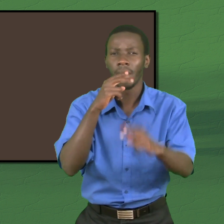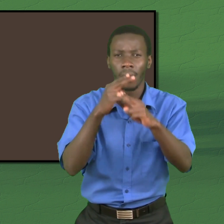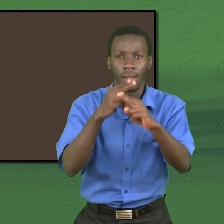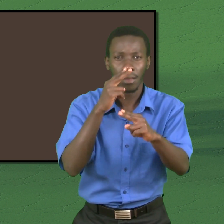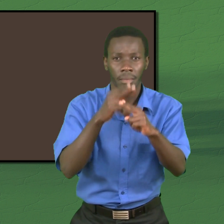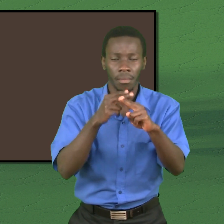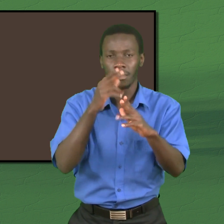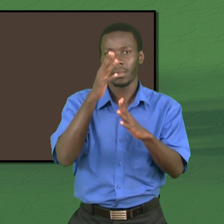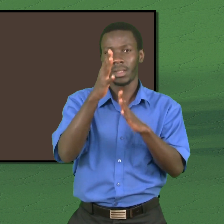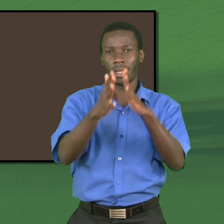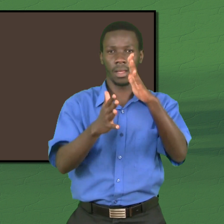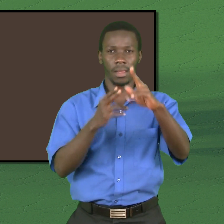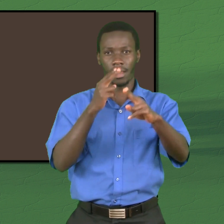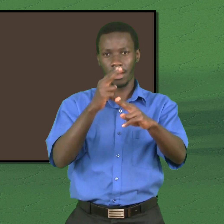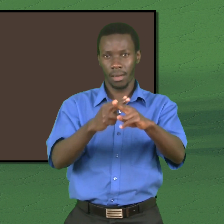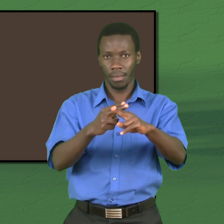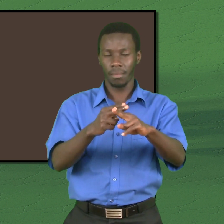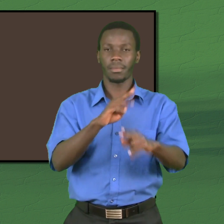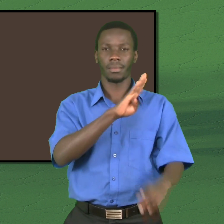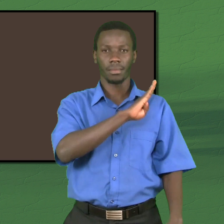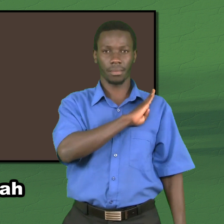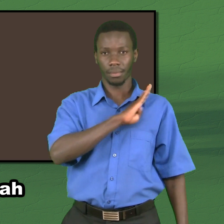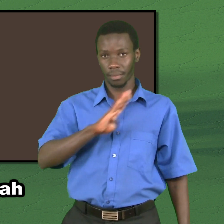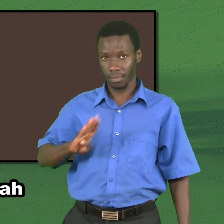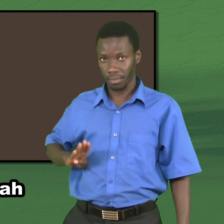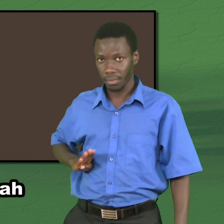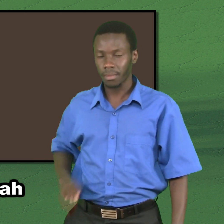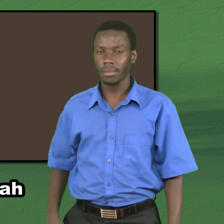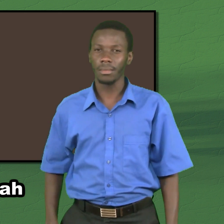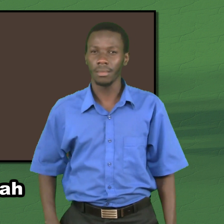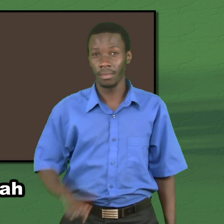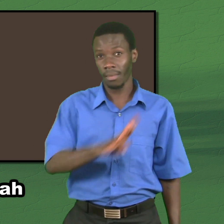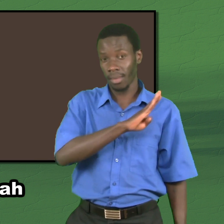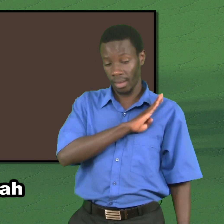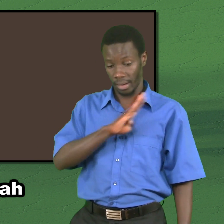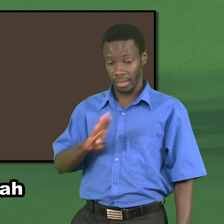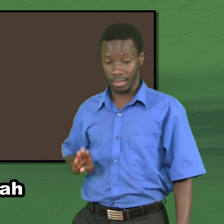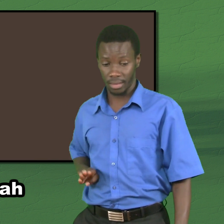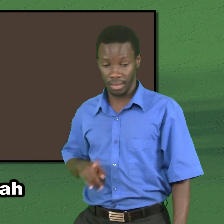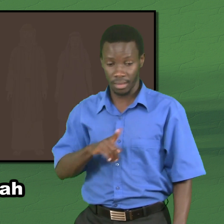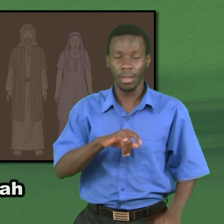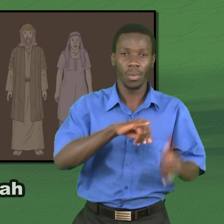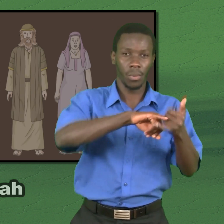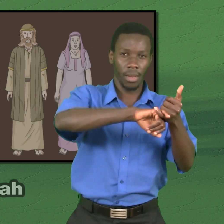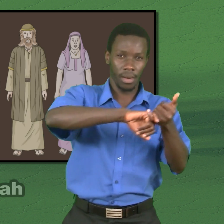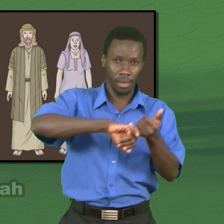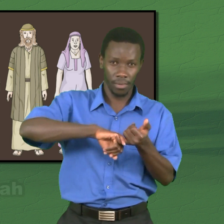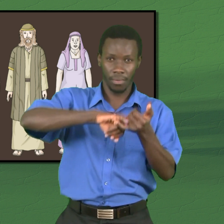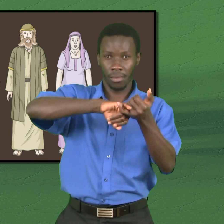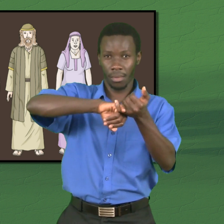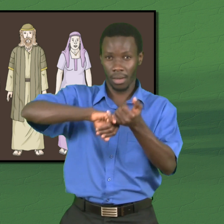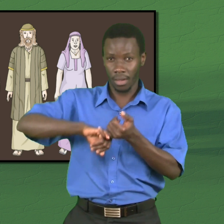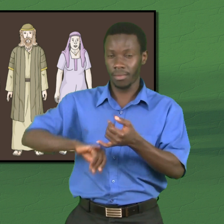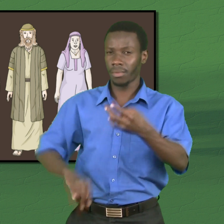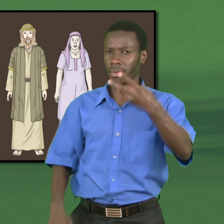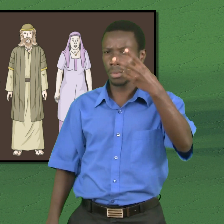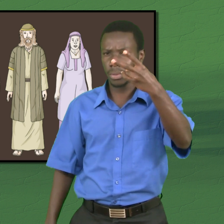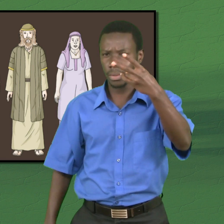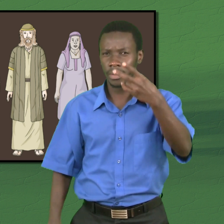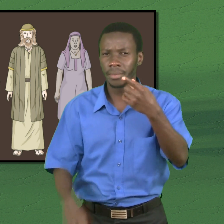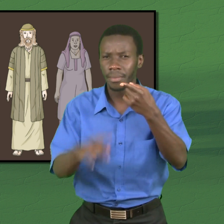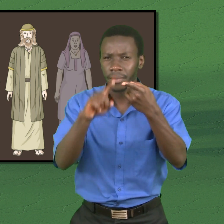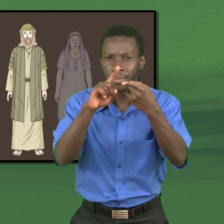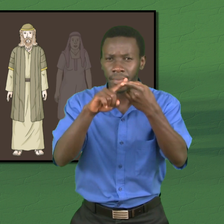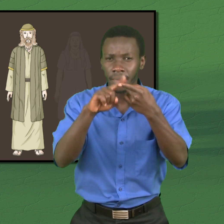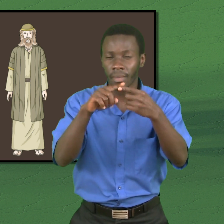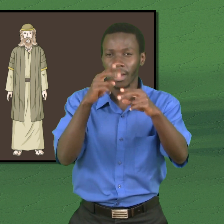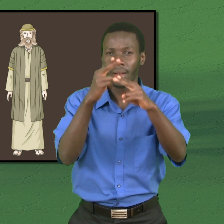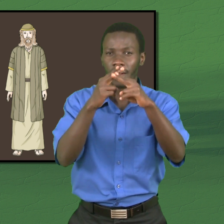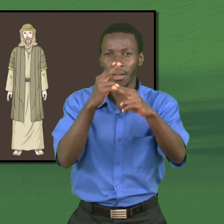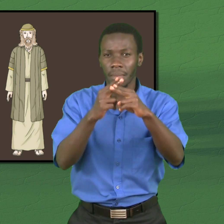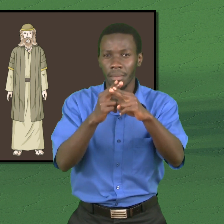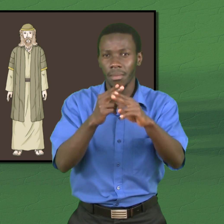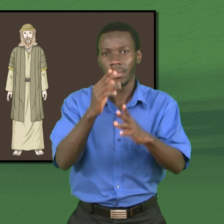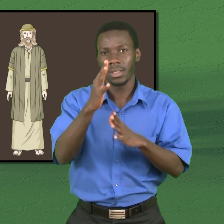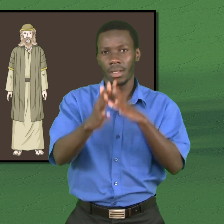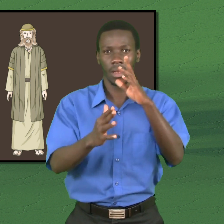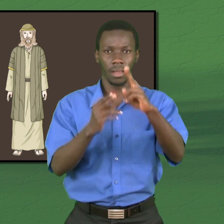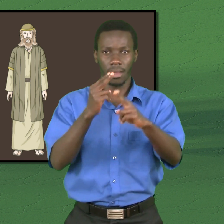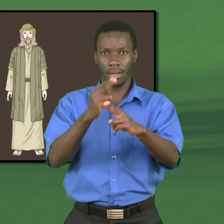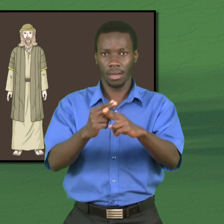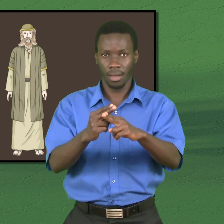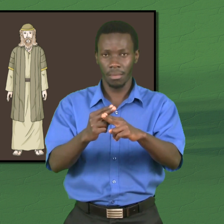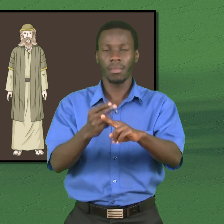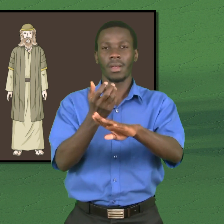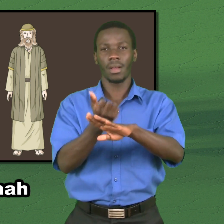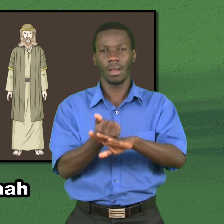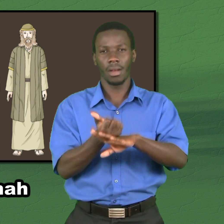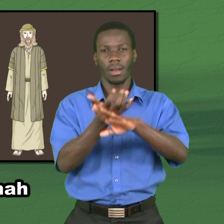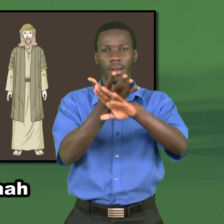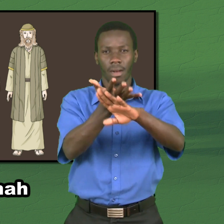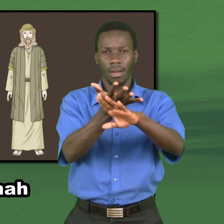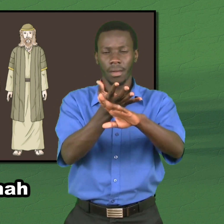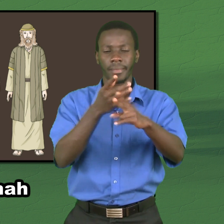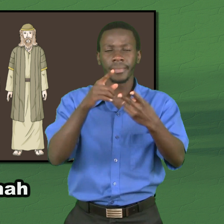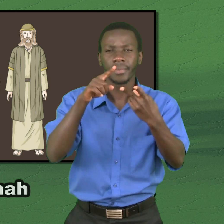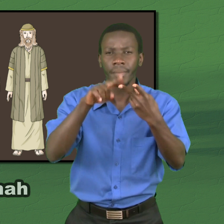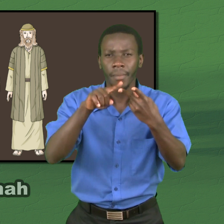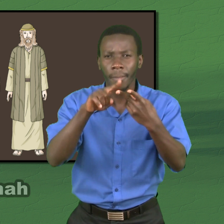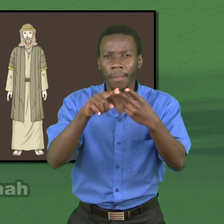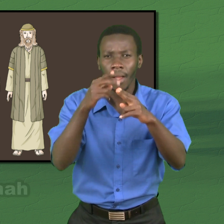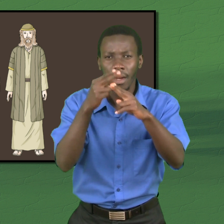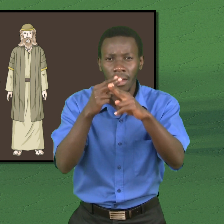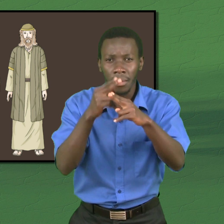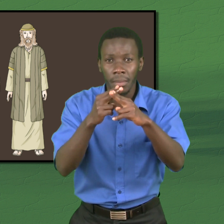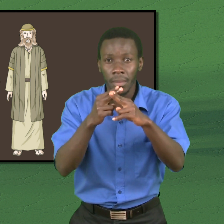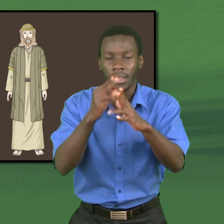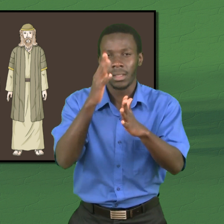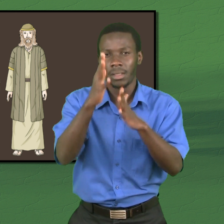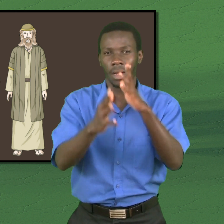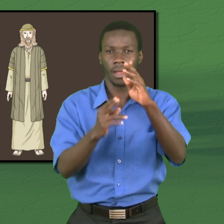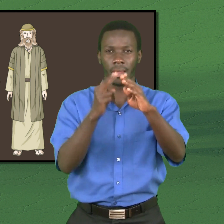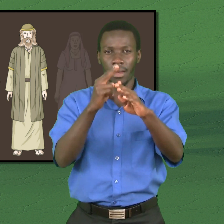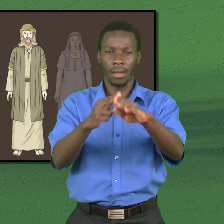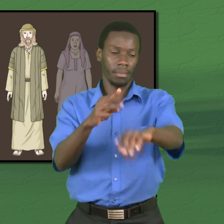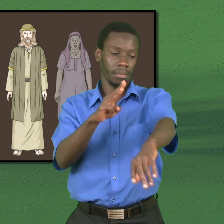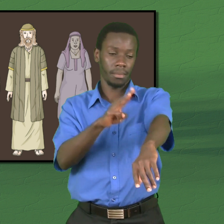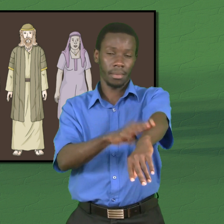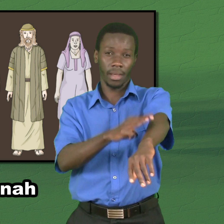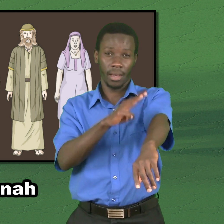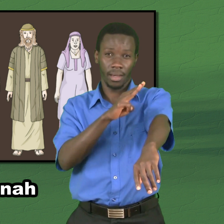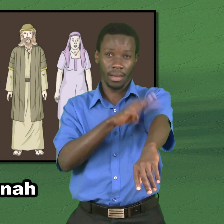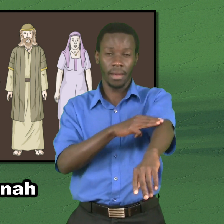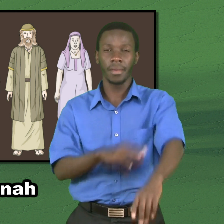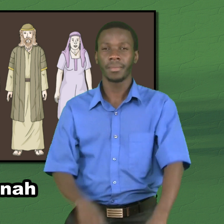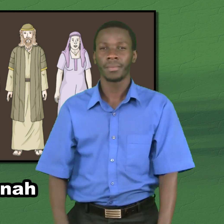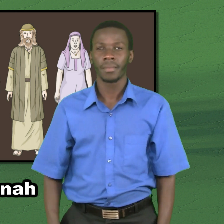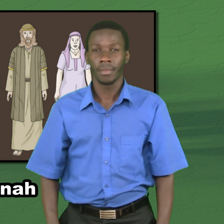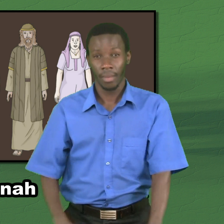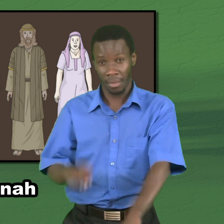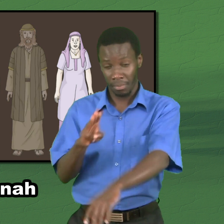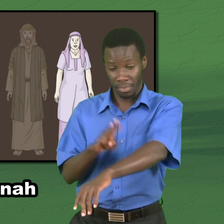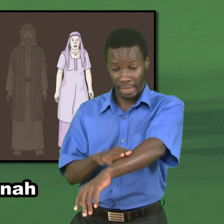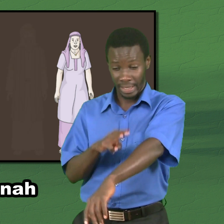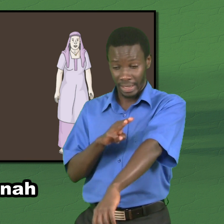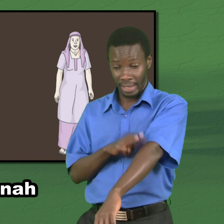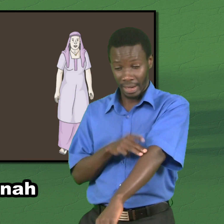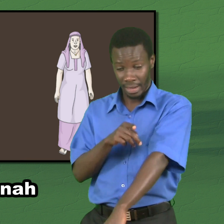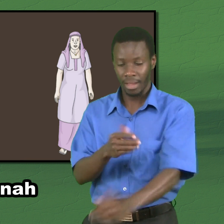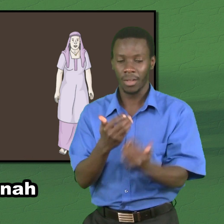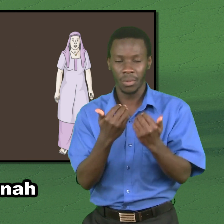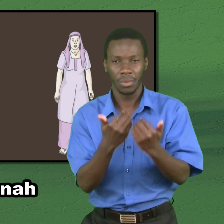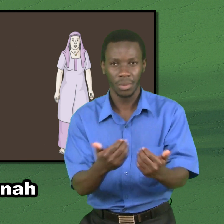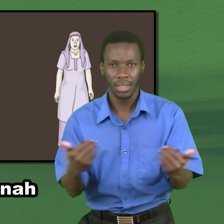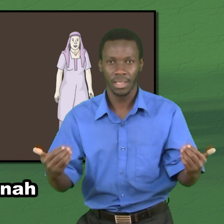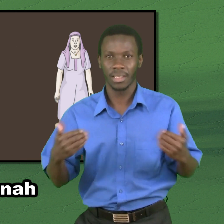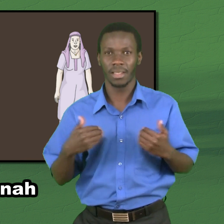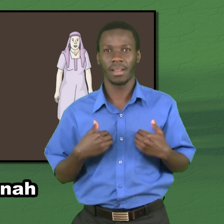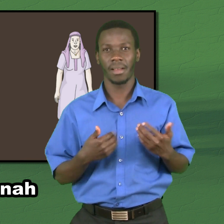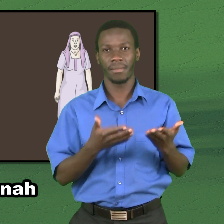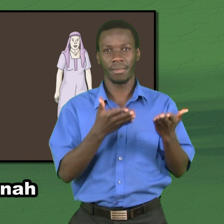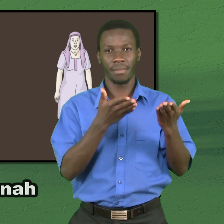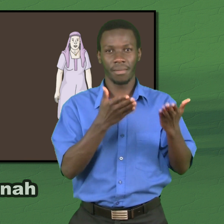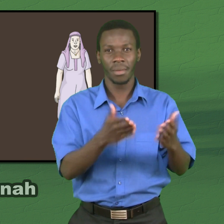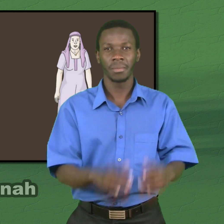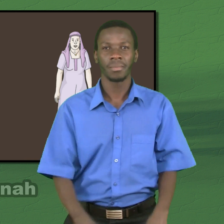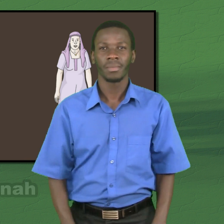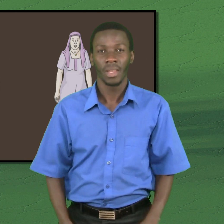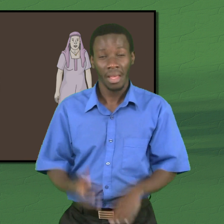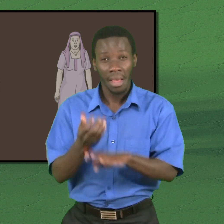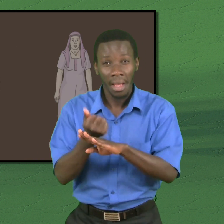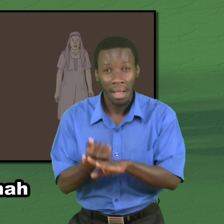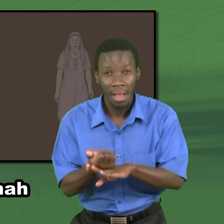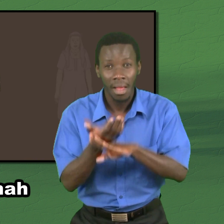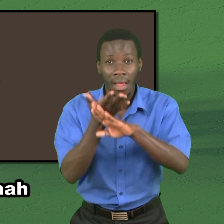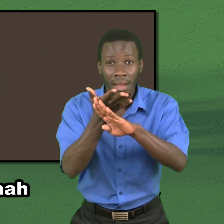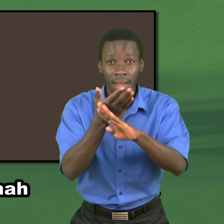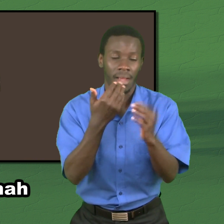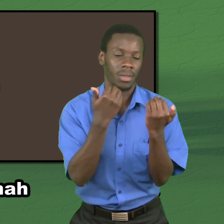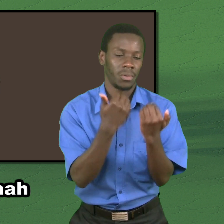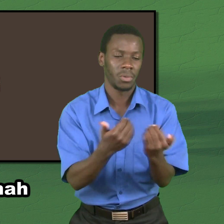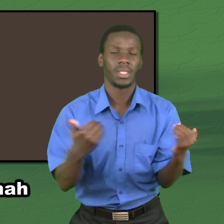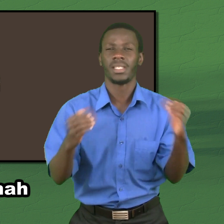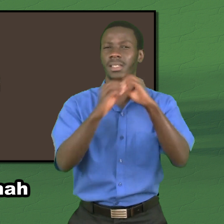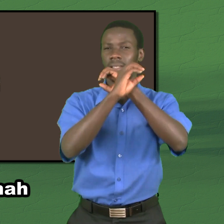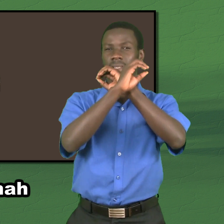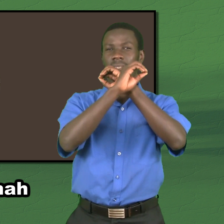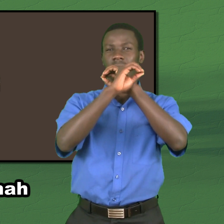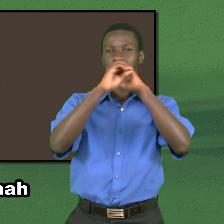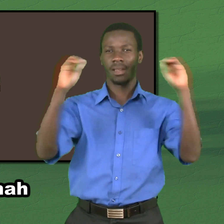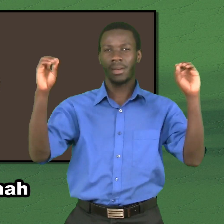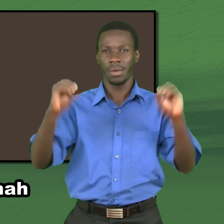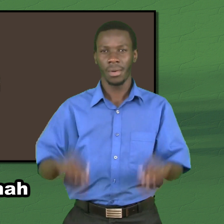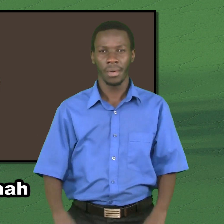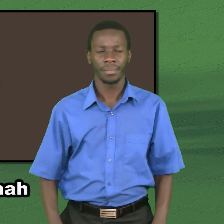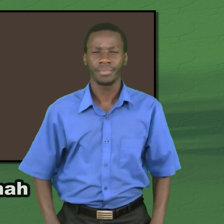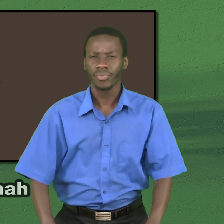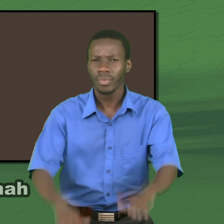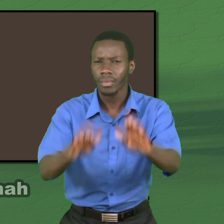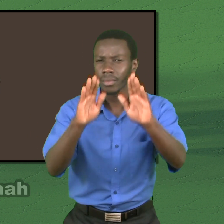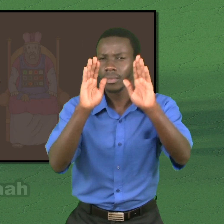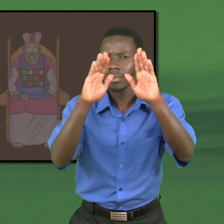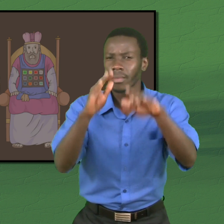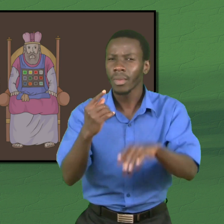He was the son of Jeroham, the son of Elihu, the son of Tohu, the son of Zuph, an Ephraimite. He had two wives, one named Hannah and the other Peninnah.